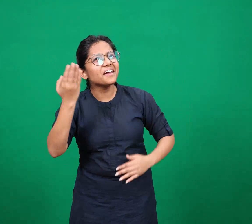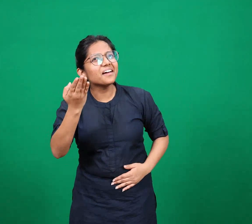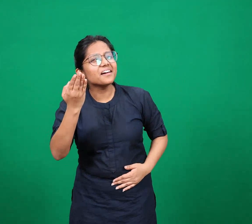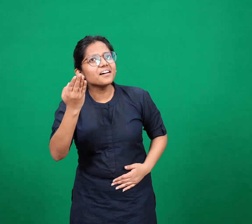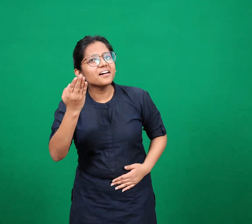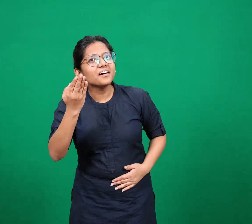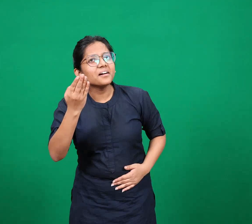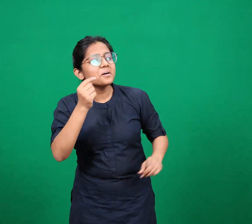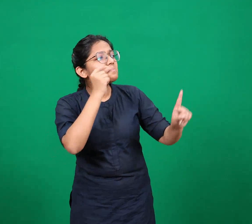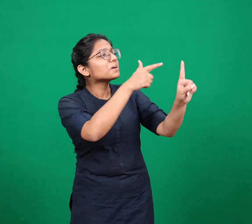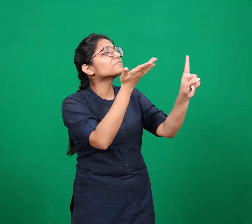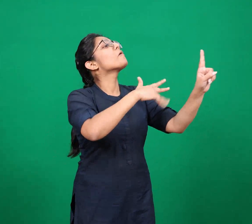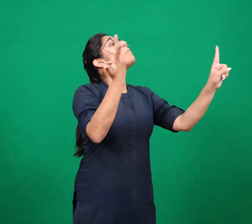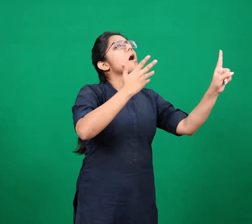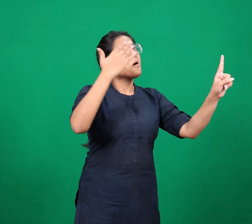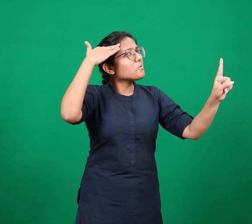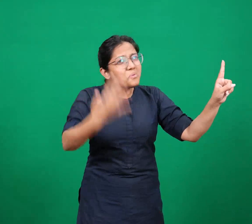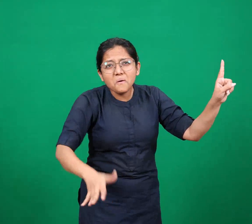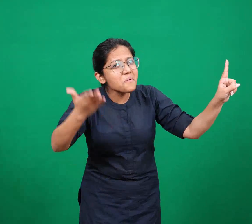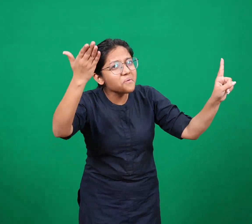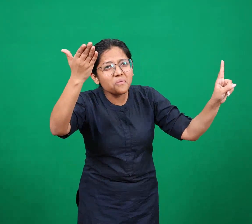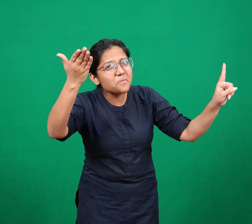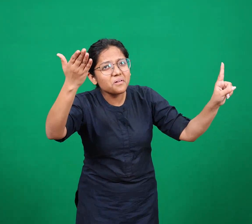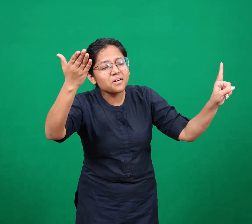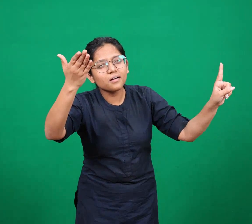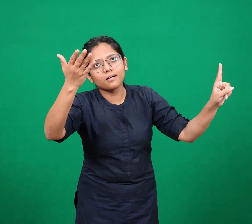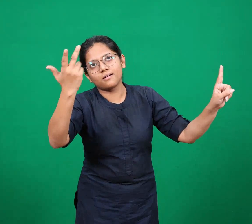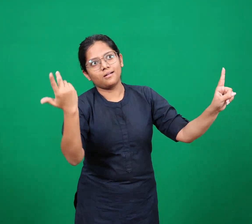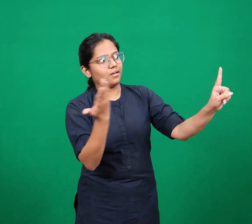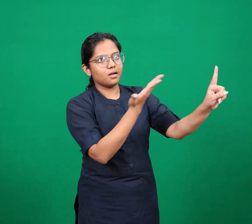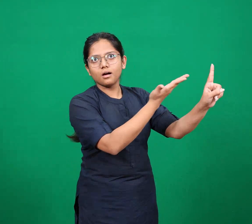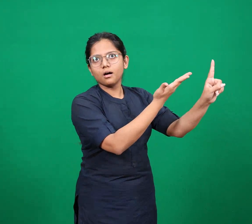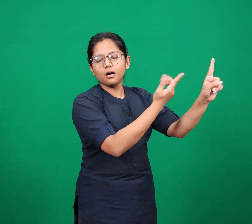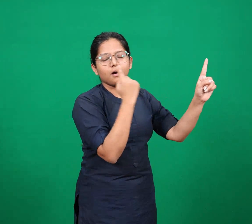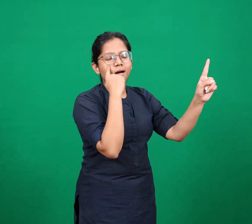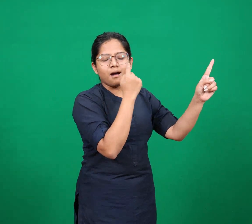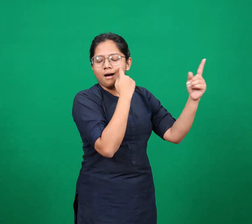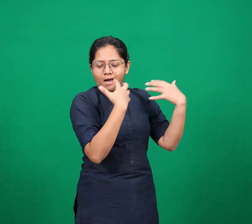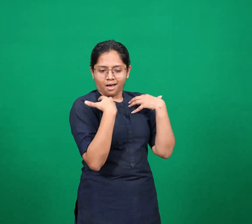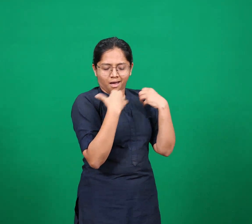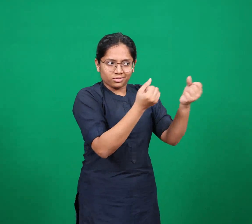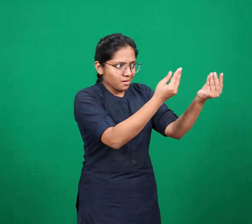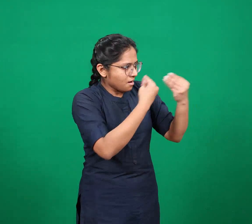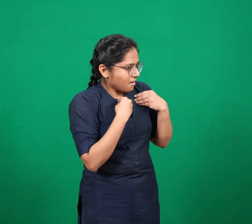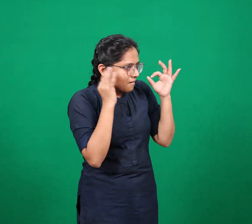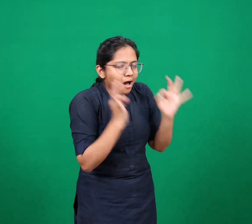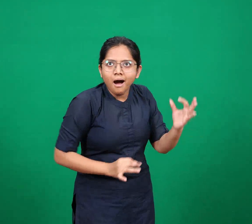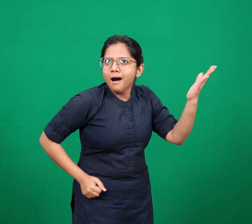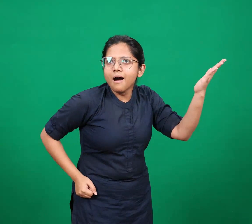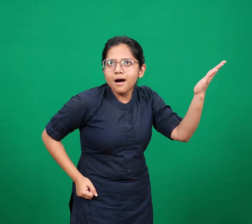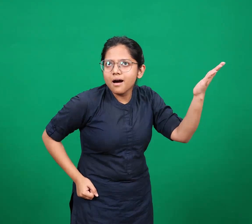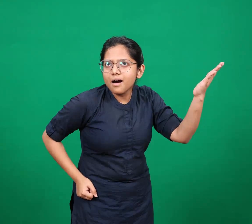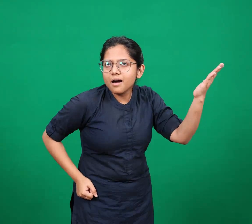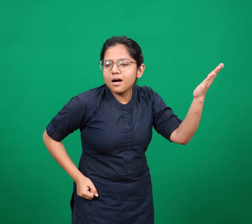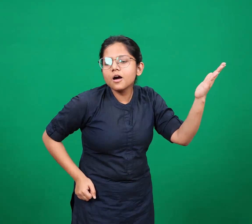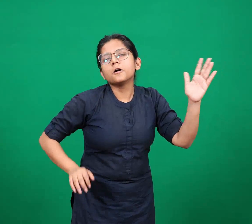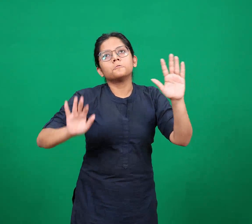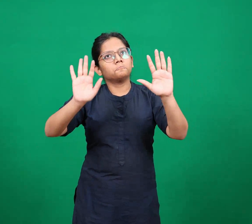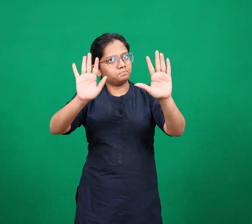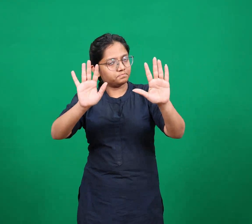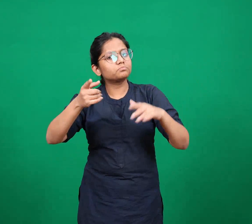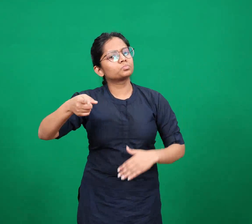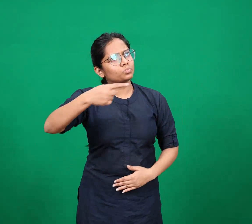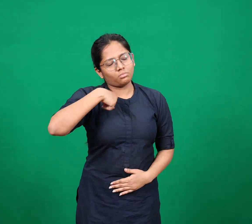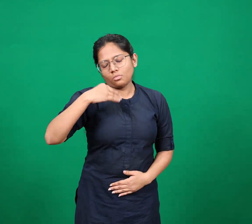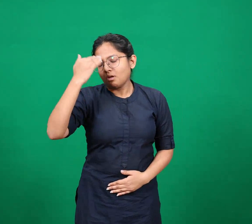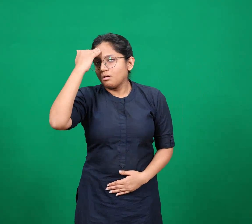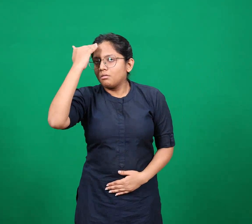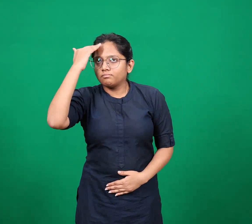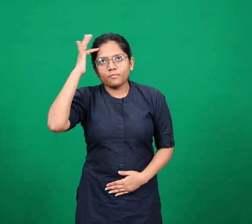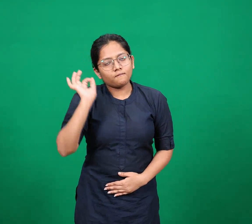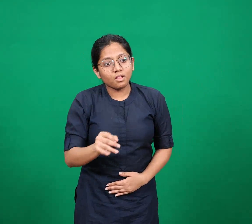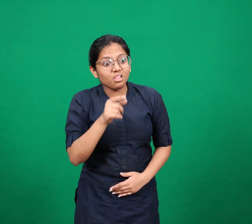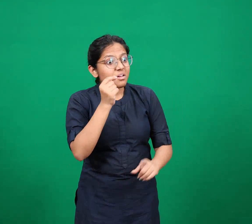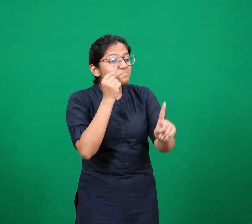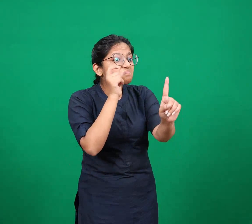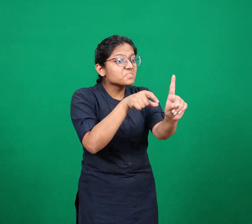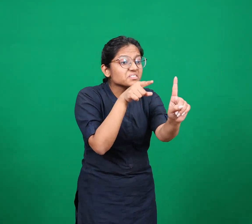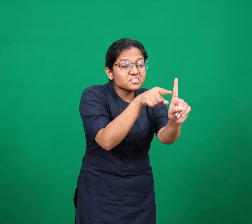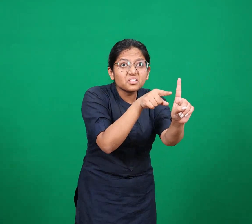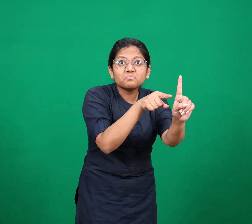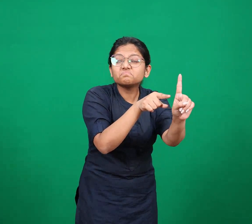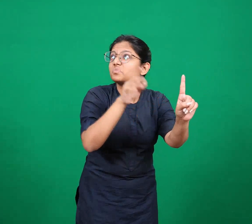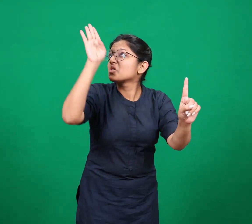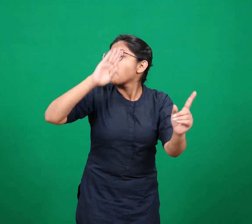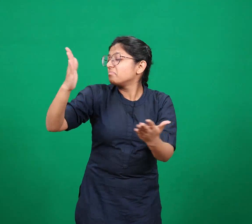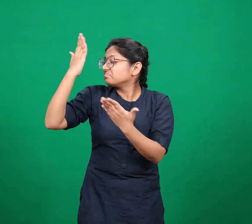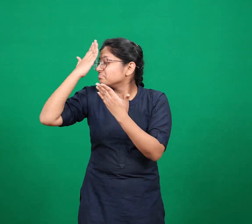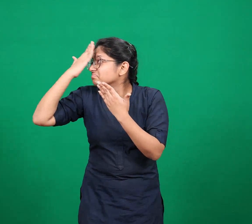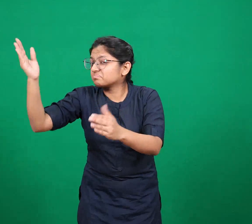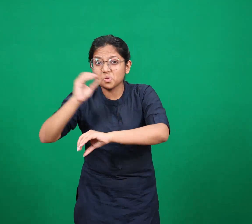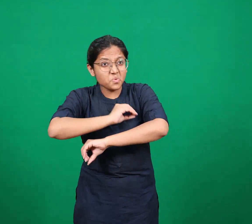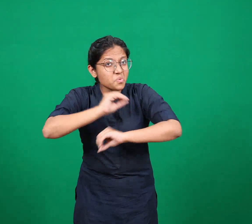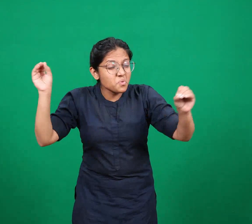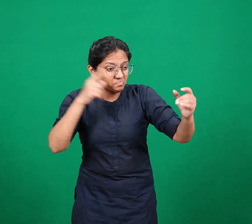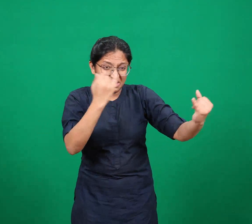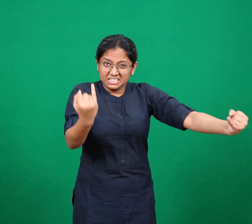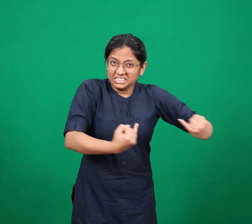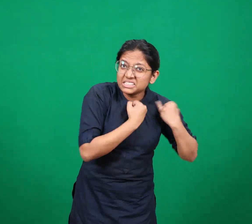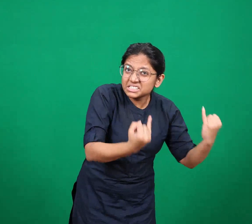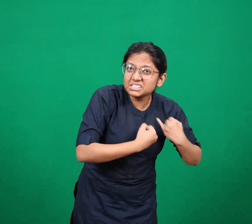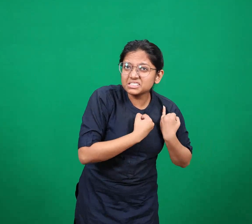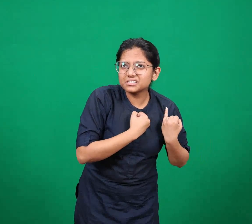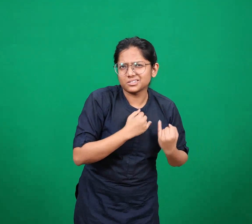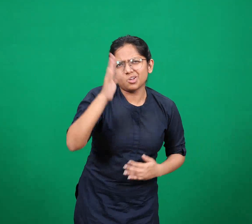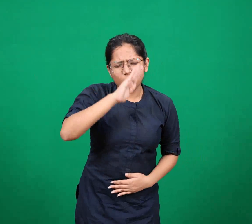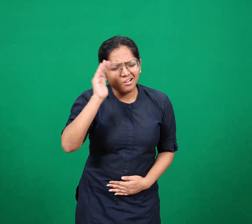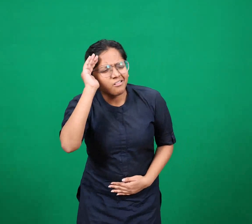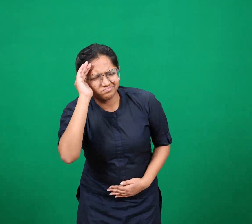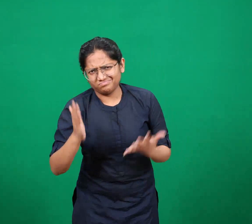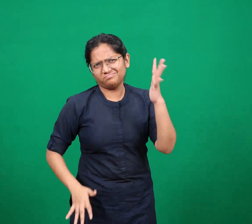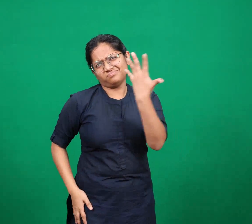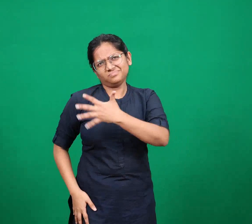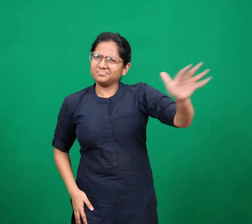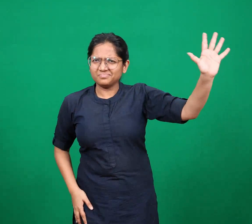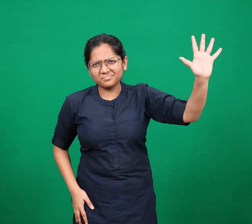" You do not know where He is from, and yet He opened my eyes.